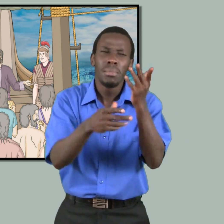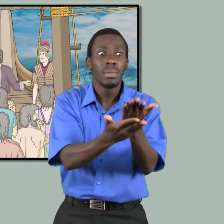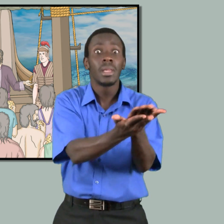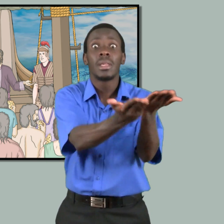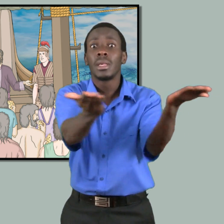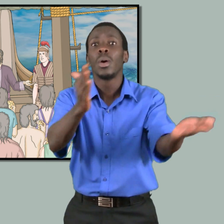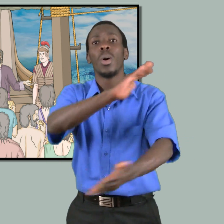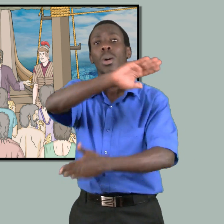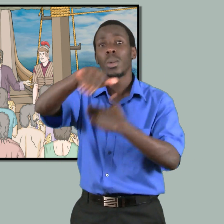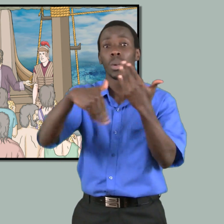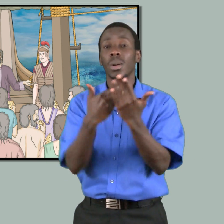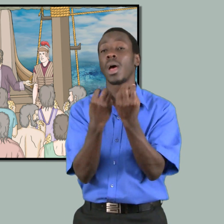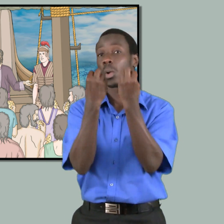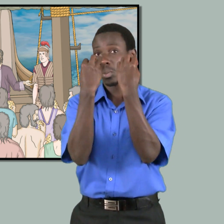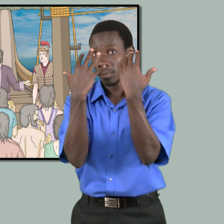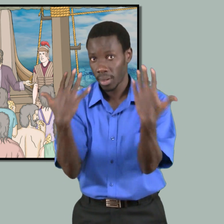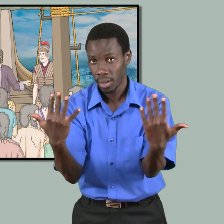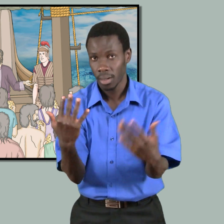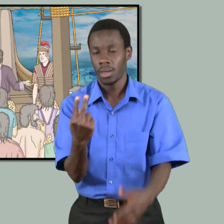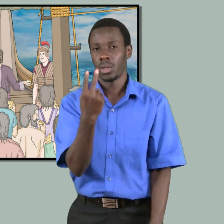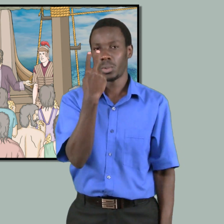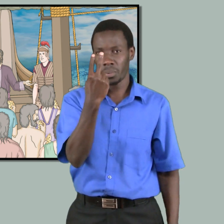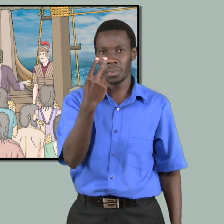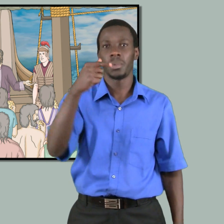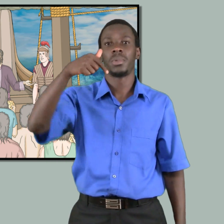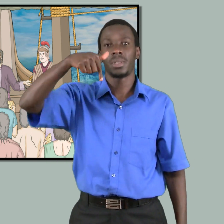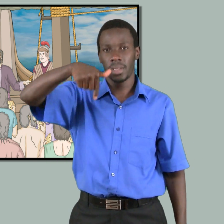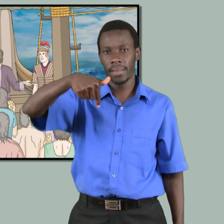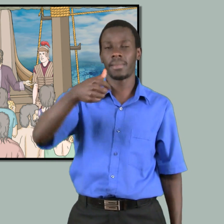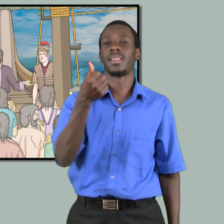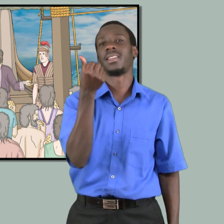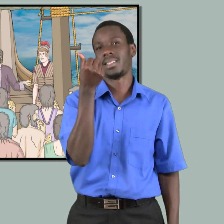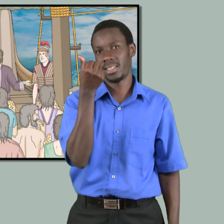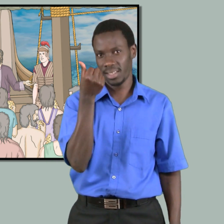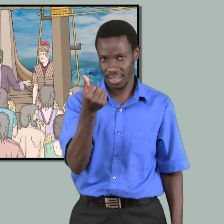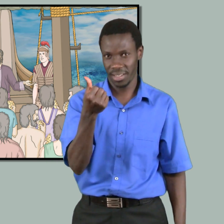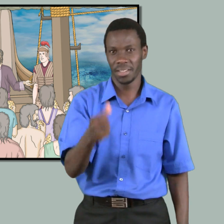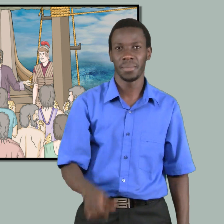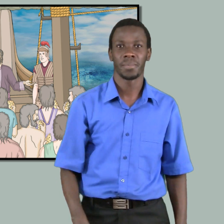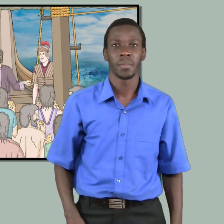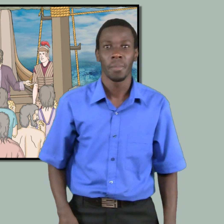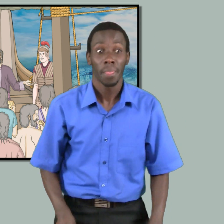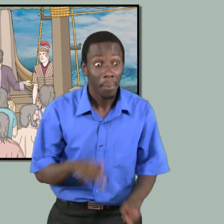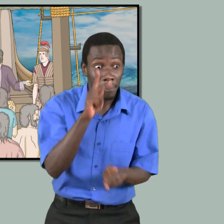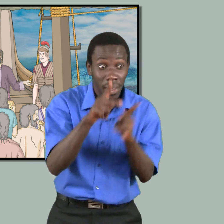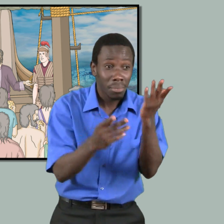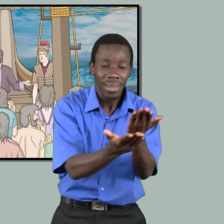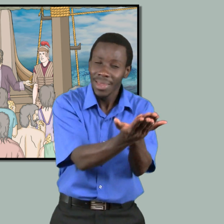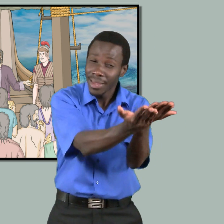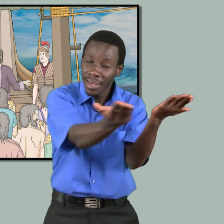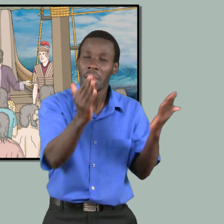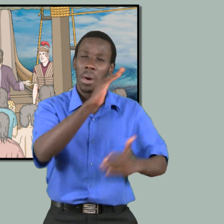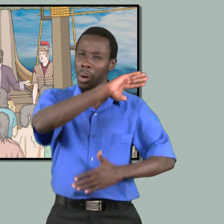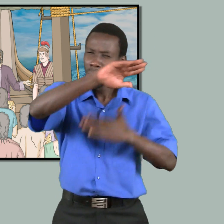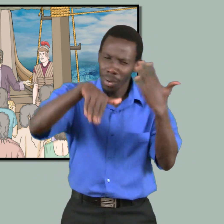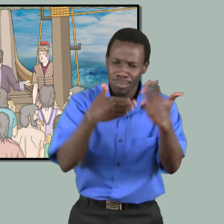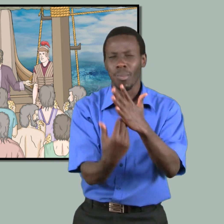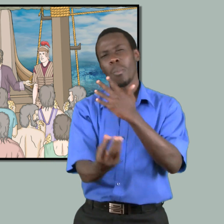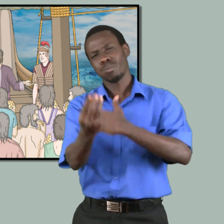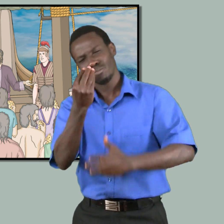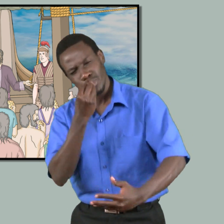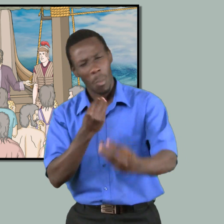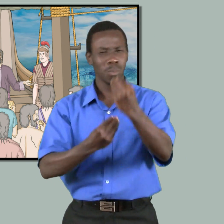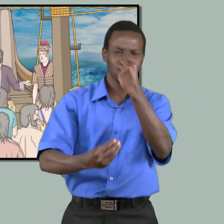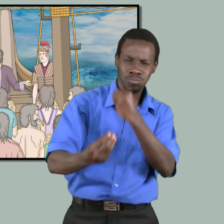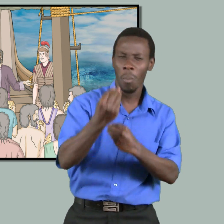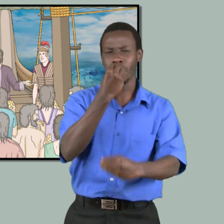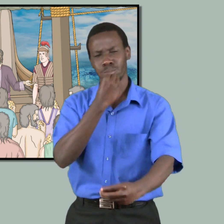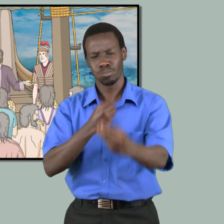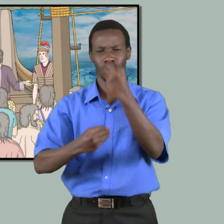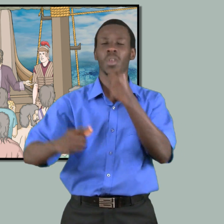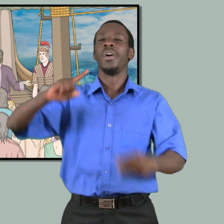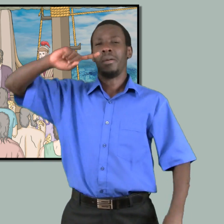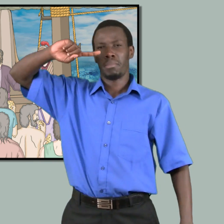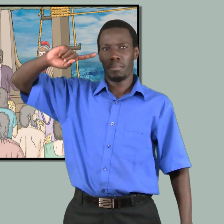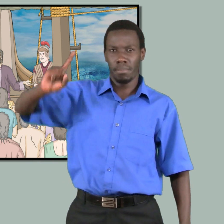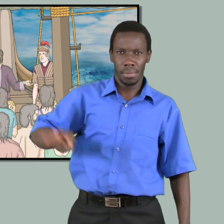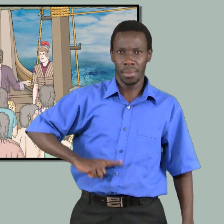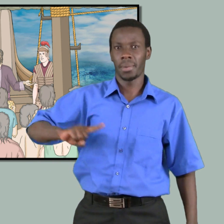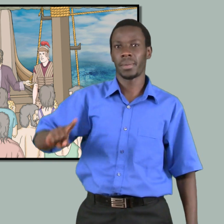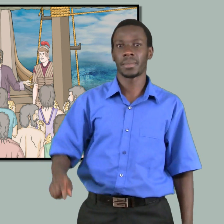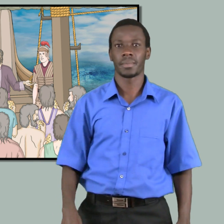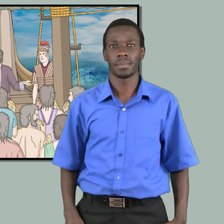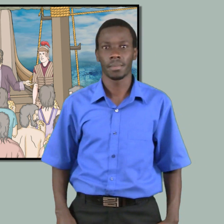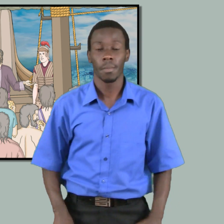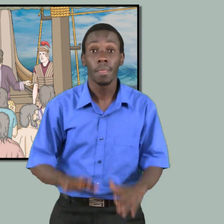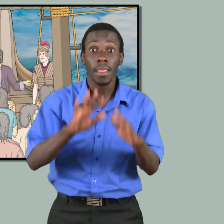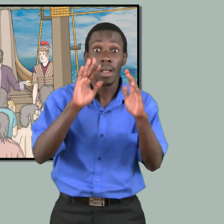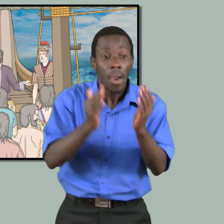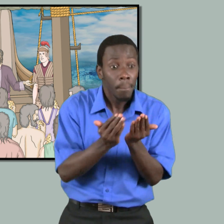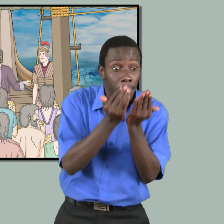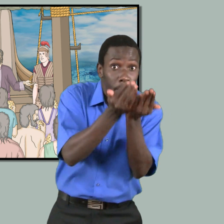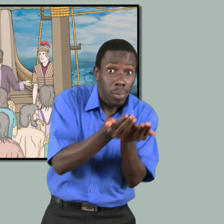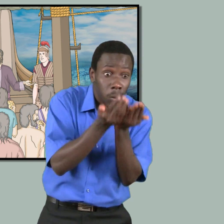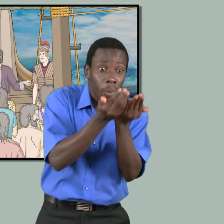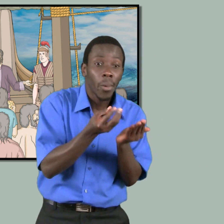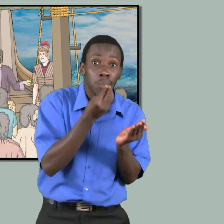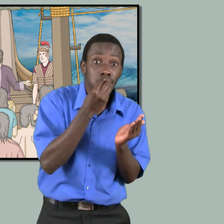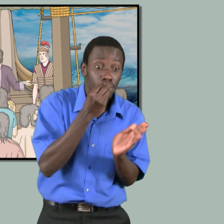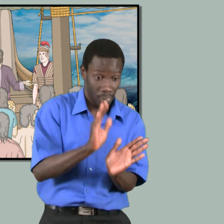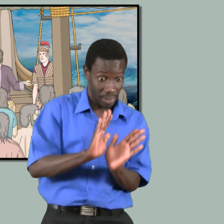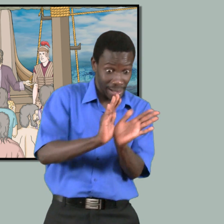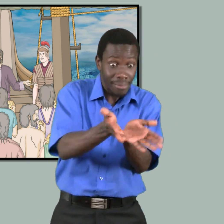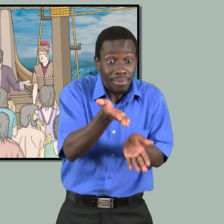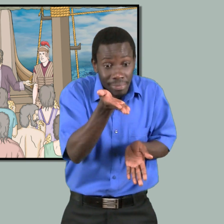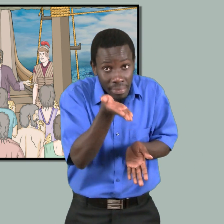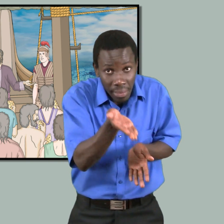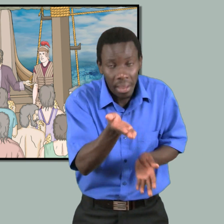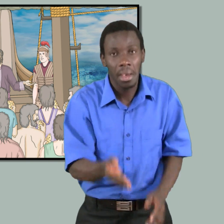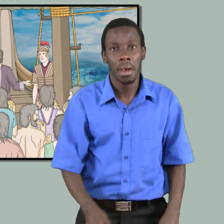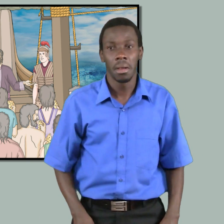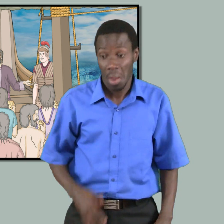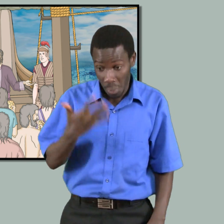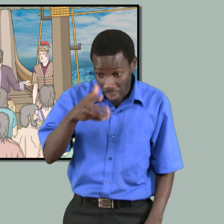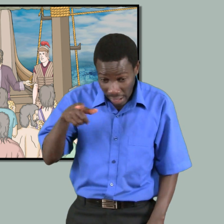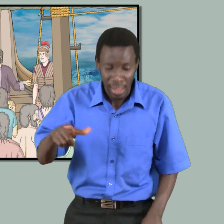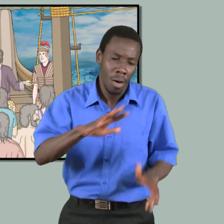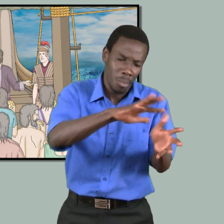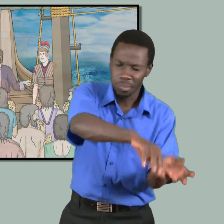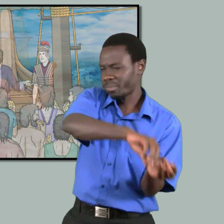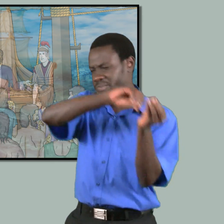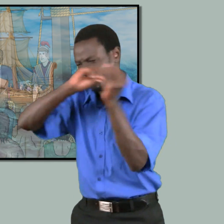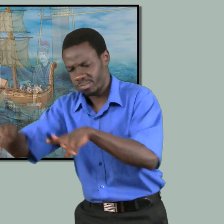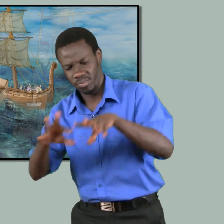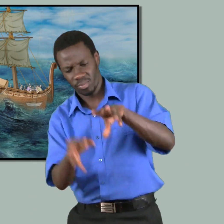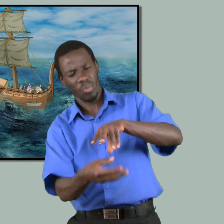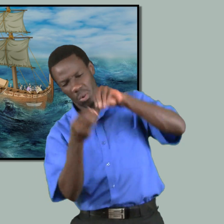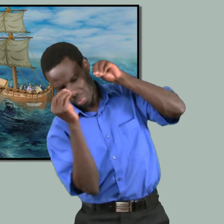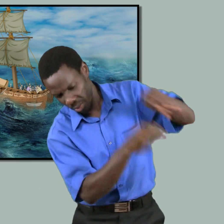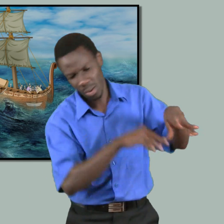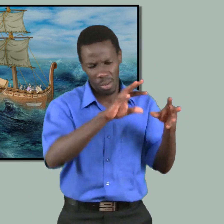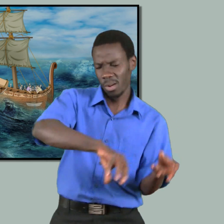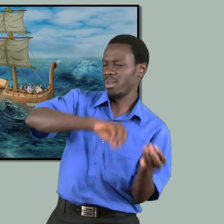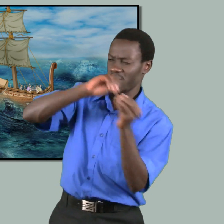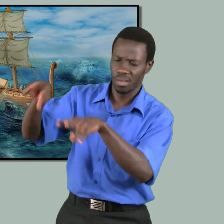In all, there were 276 of us on board.